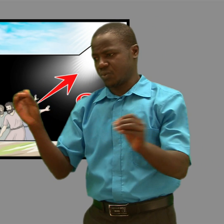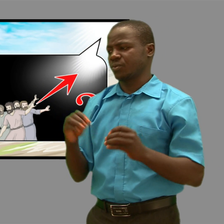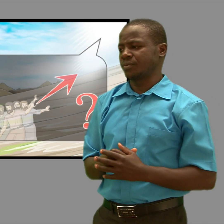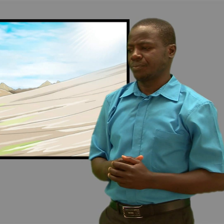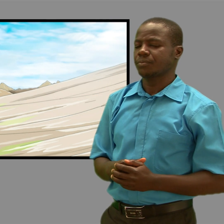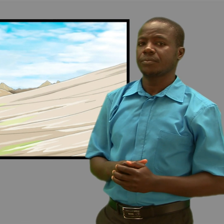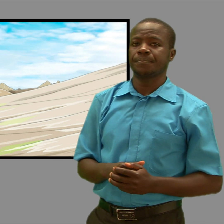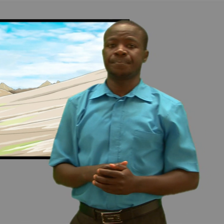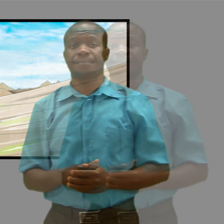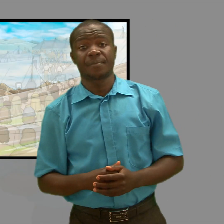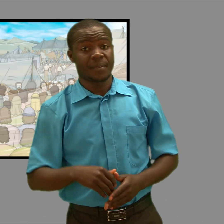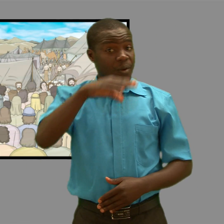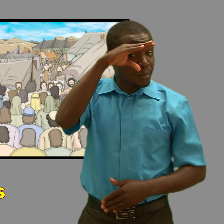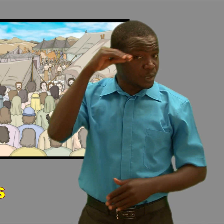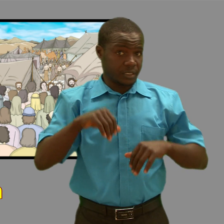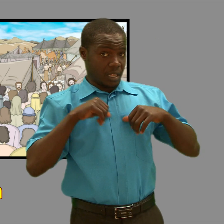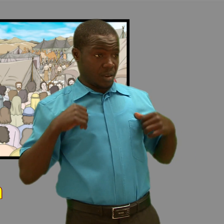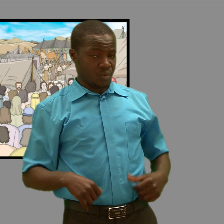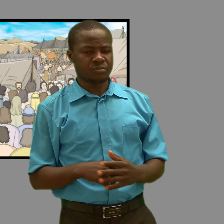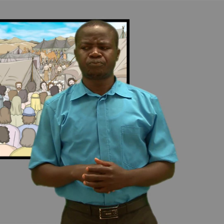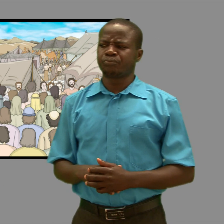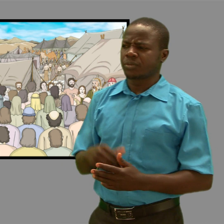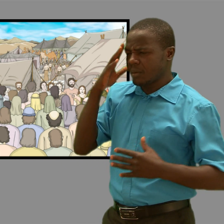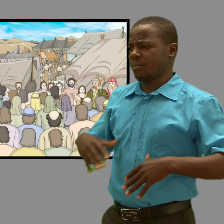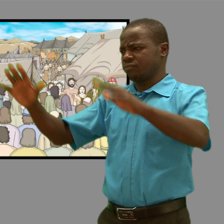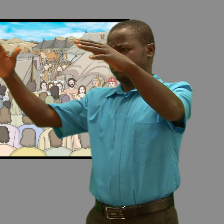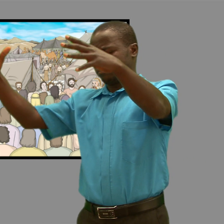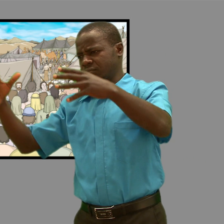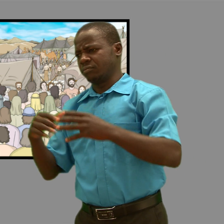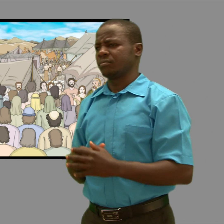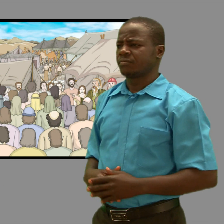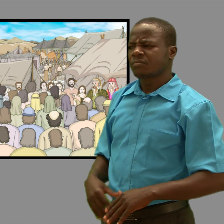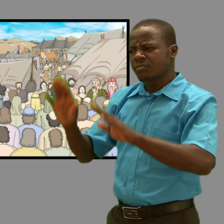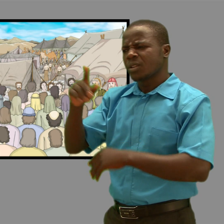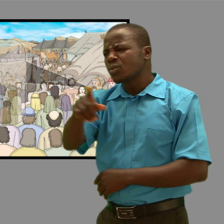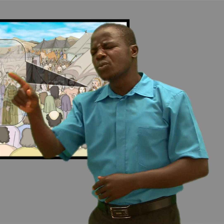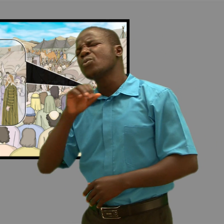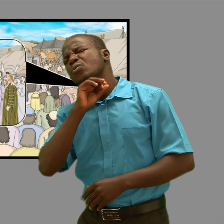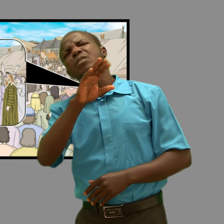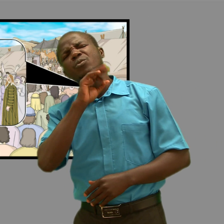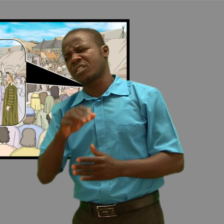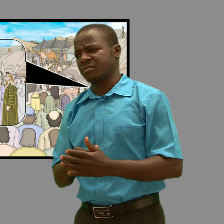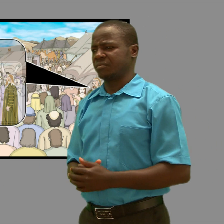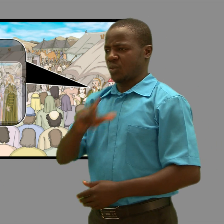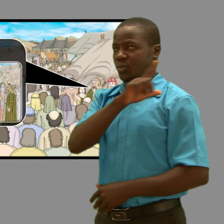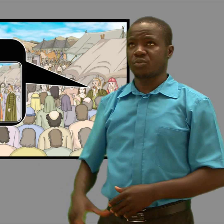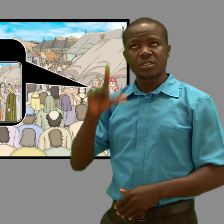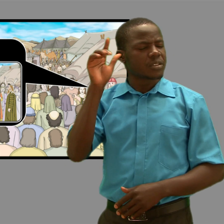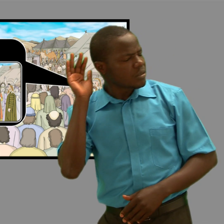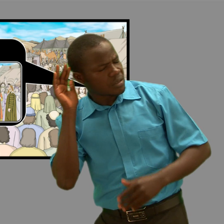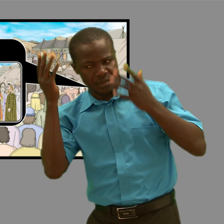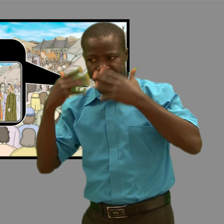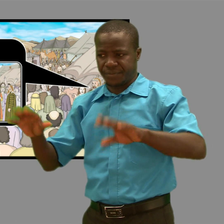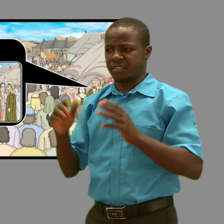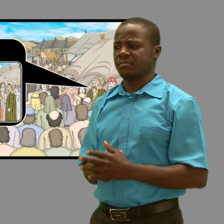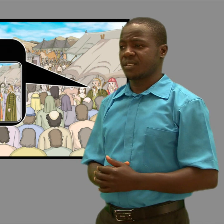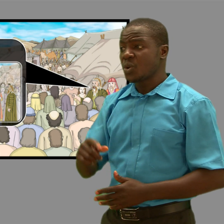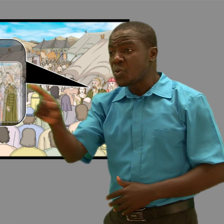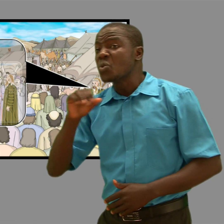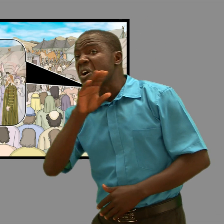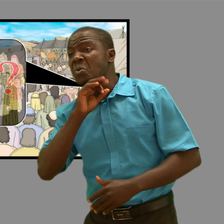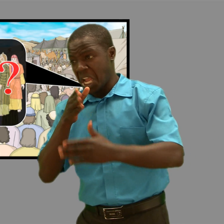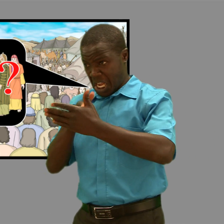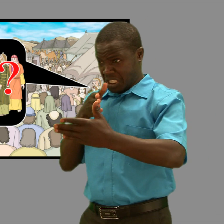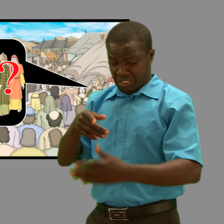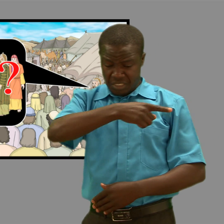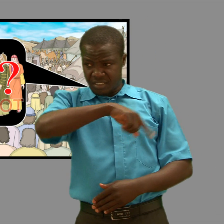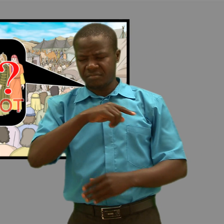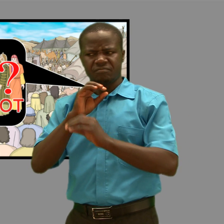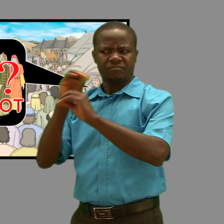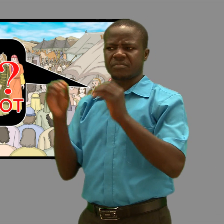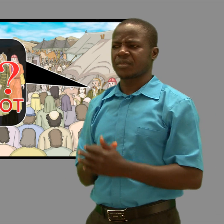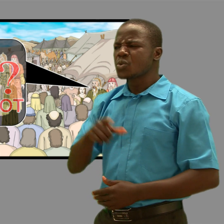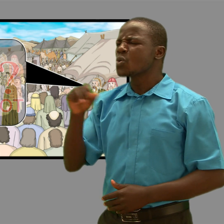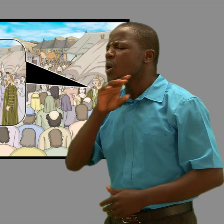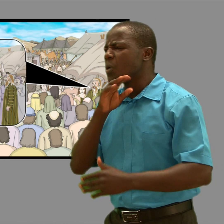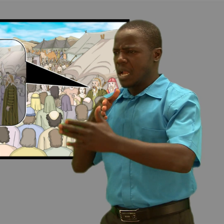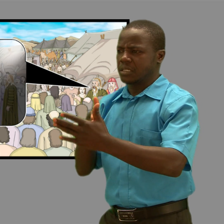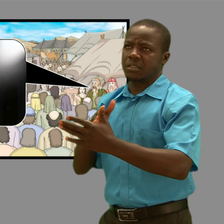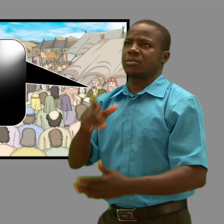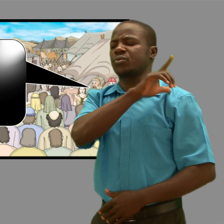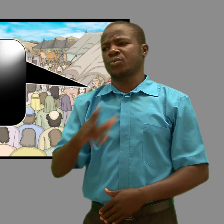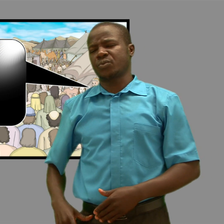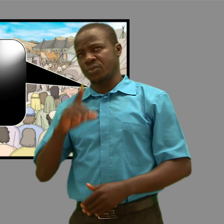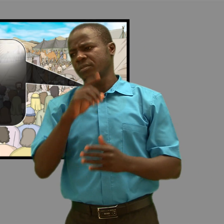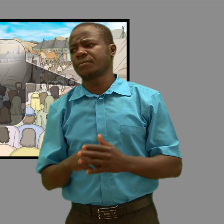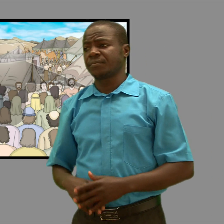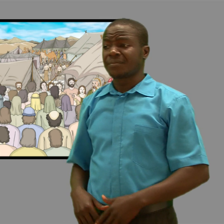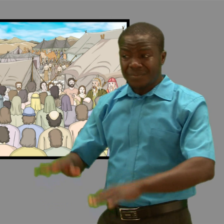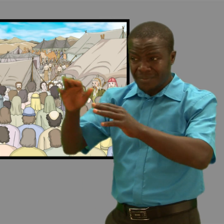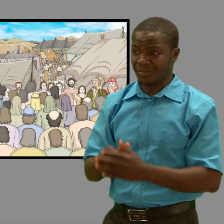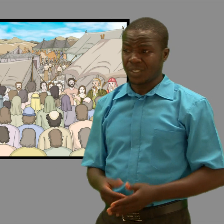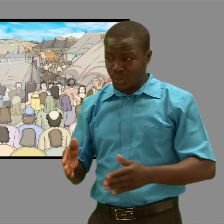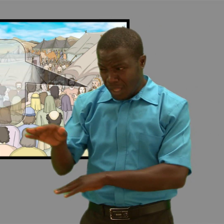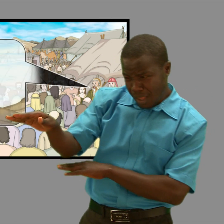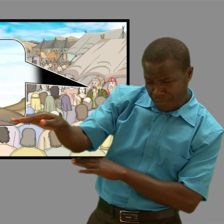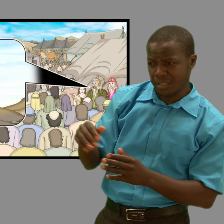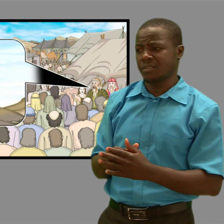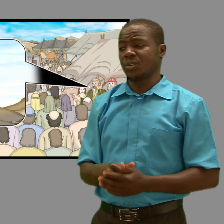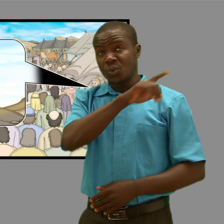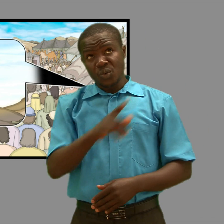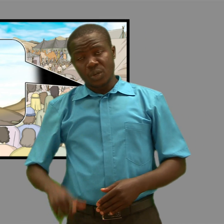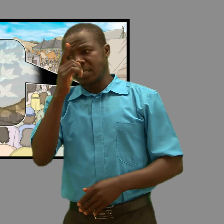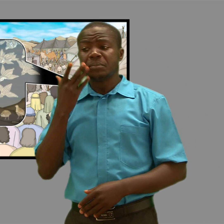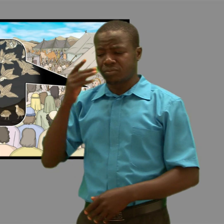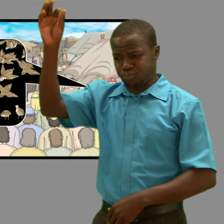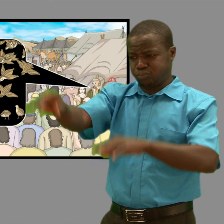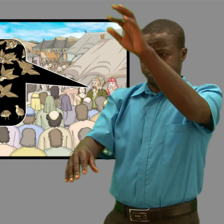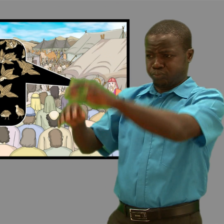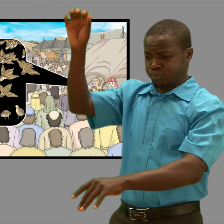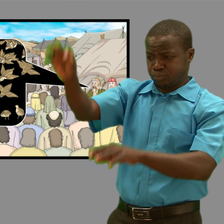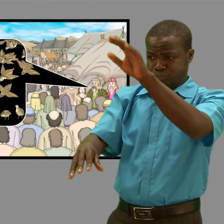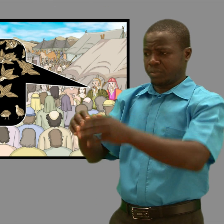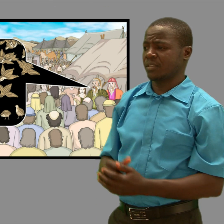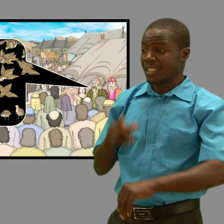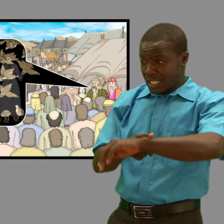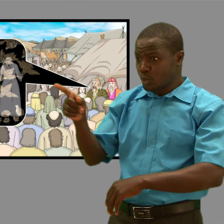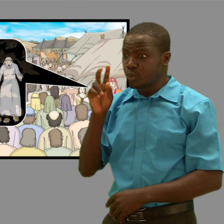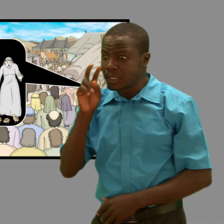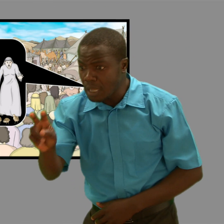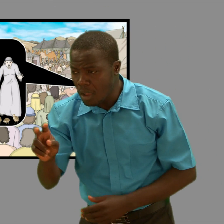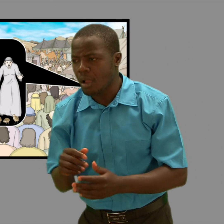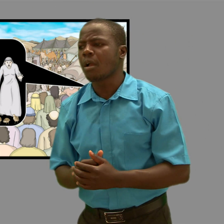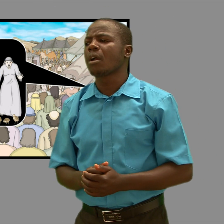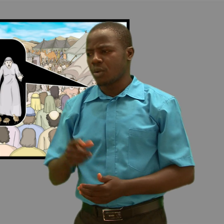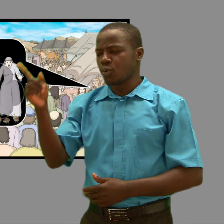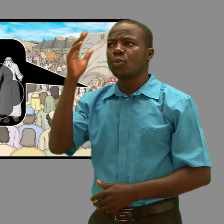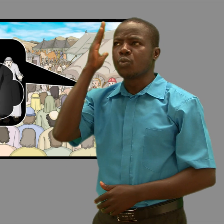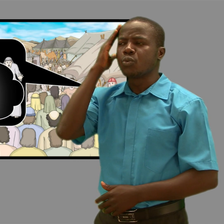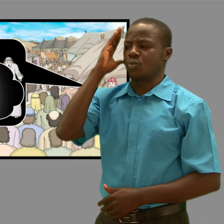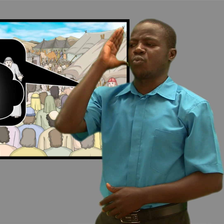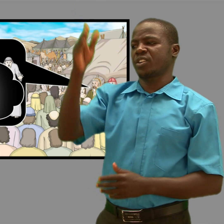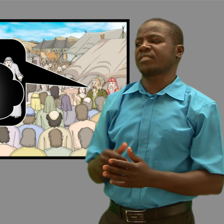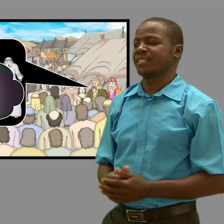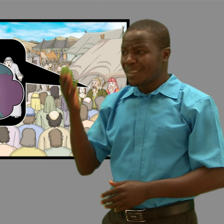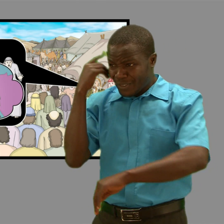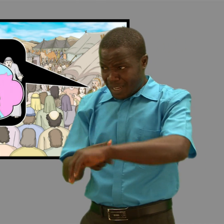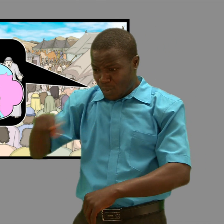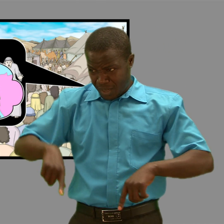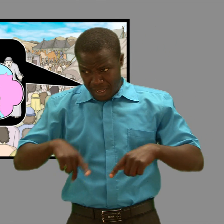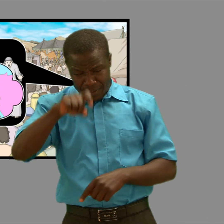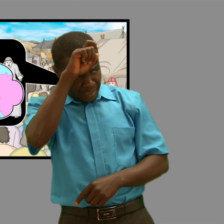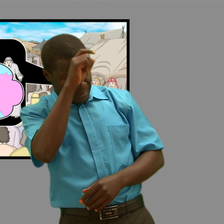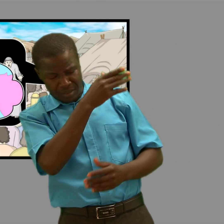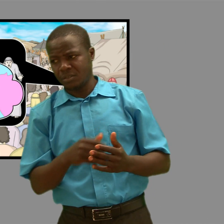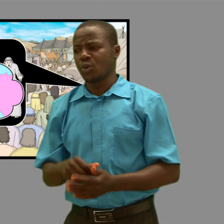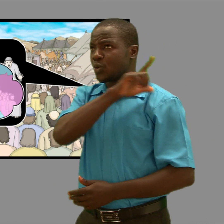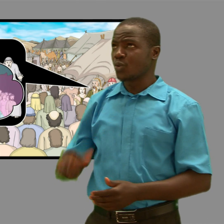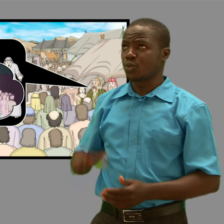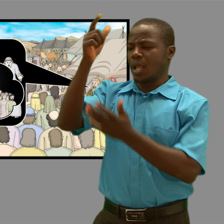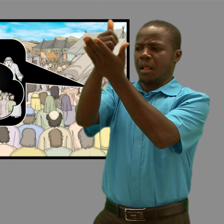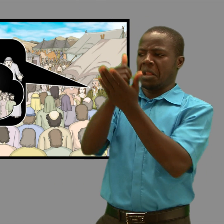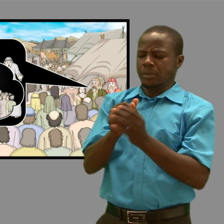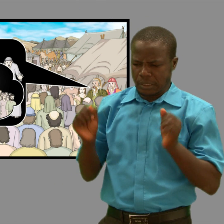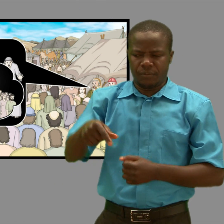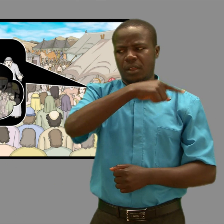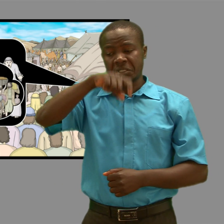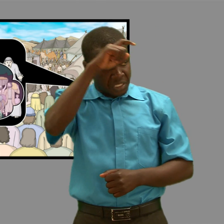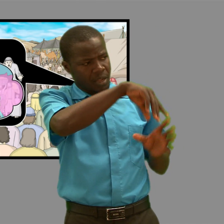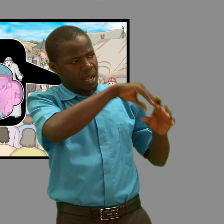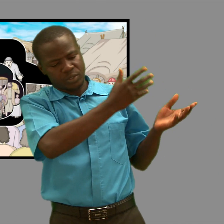So Moses and Aaron said to all the Israelites, “This evening you will know that it was the LORD who brought you out of the land of Egypt, and in the morning you will see the LORD’s glory, because He has heard your grumbling against Him.